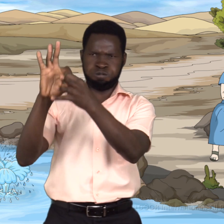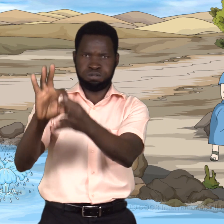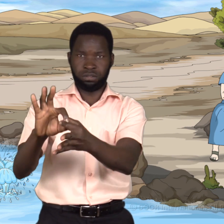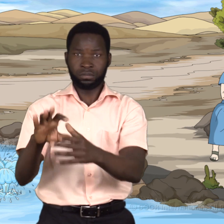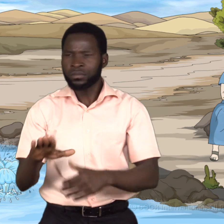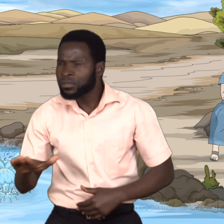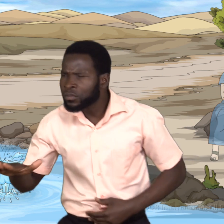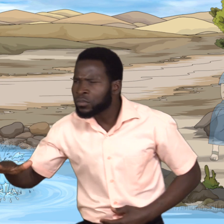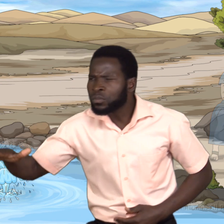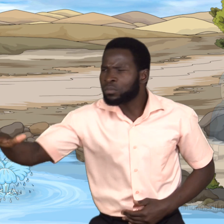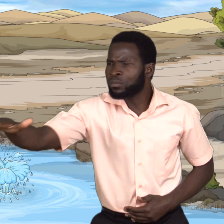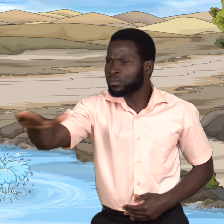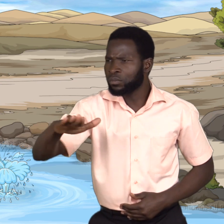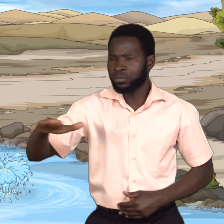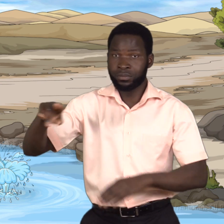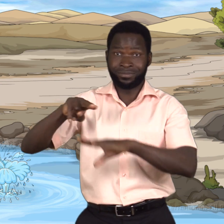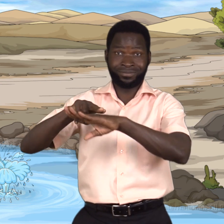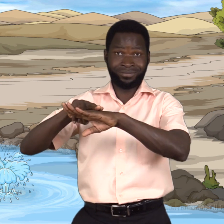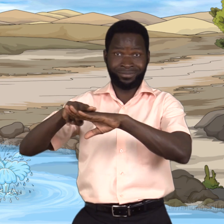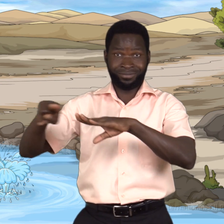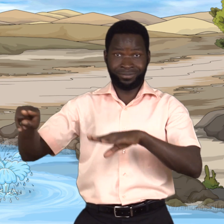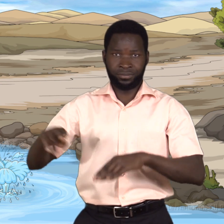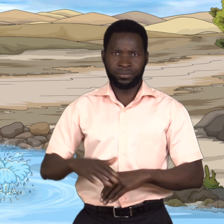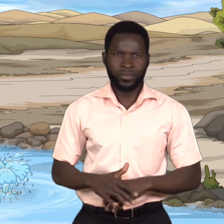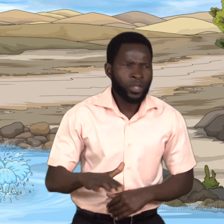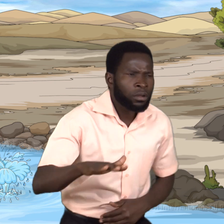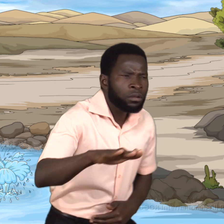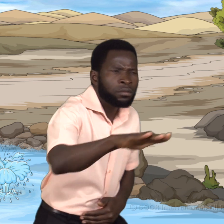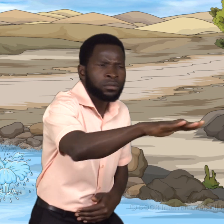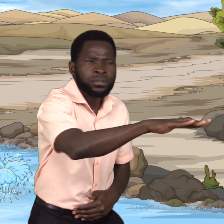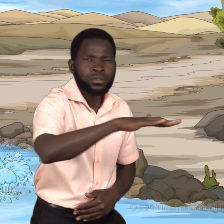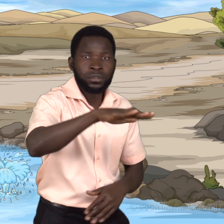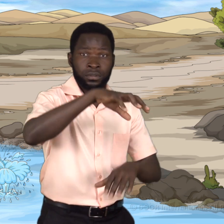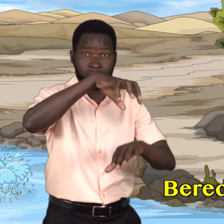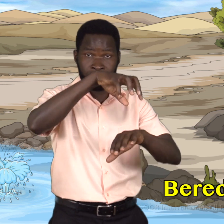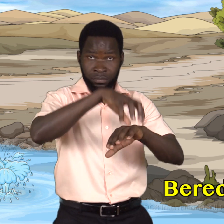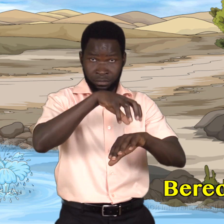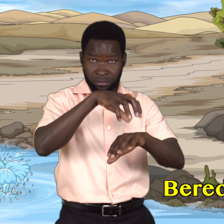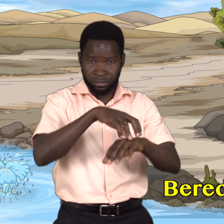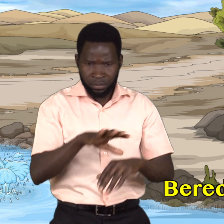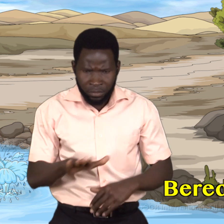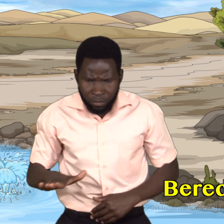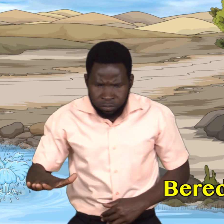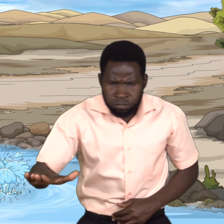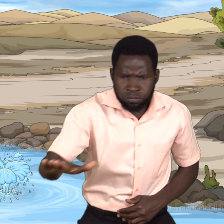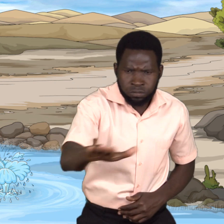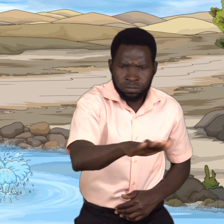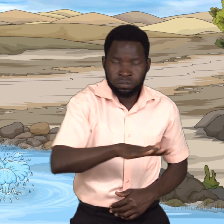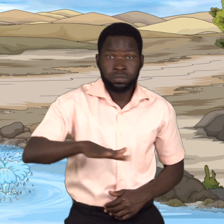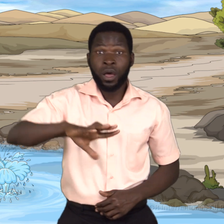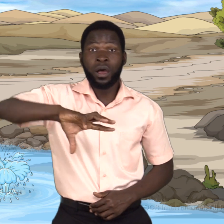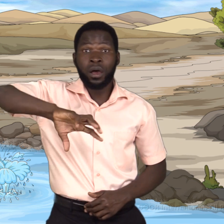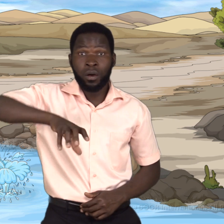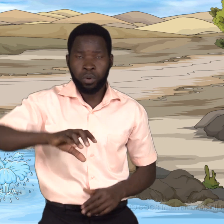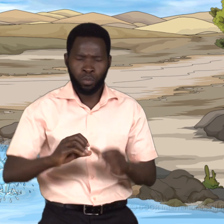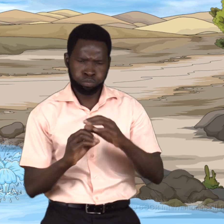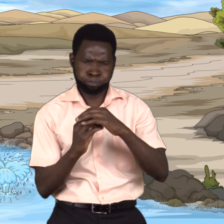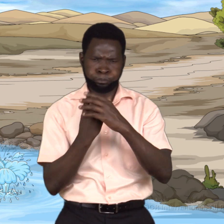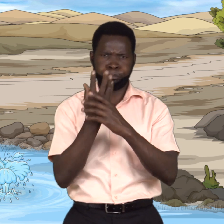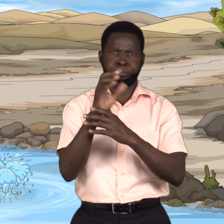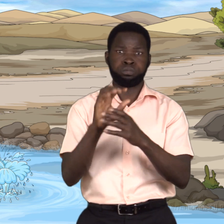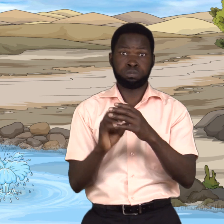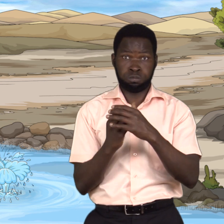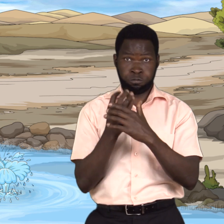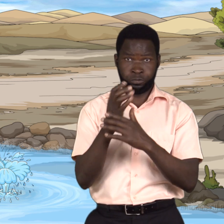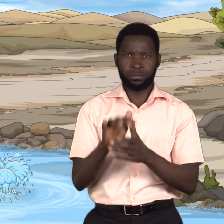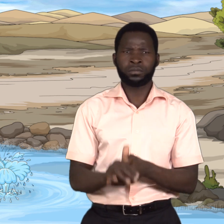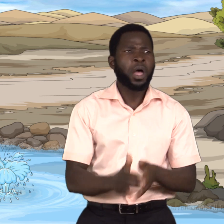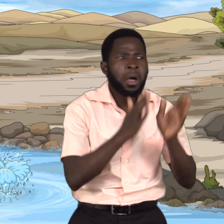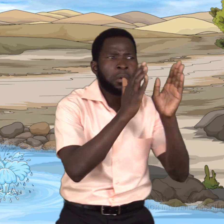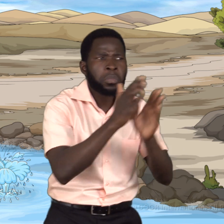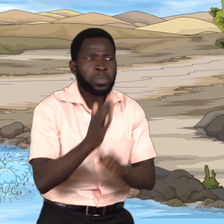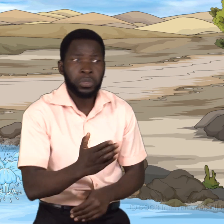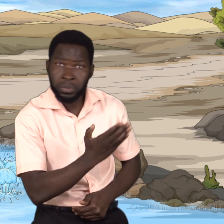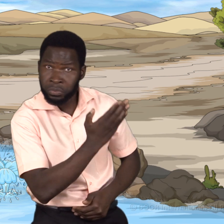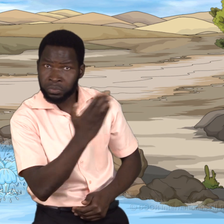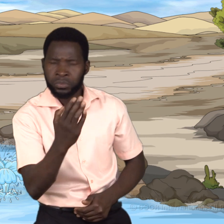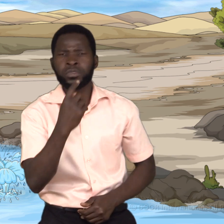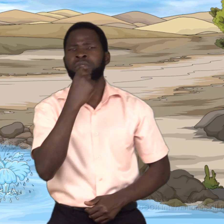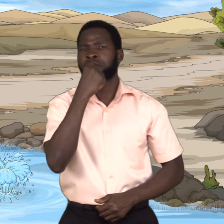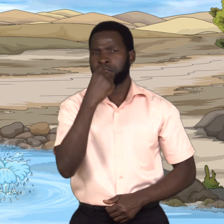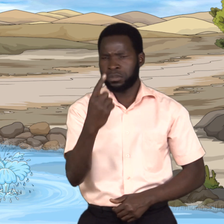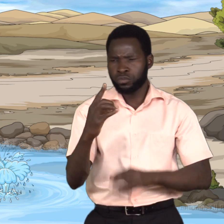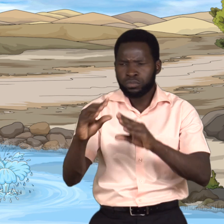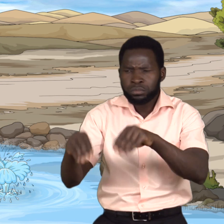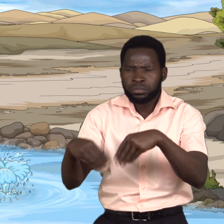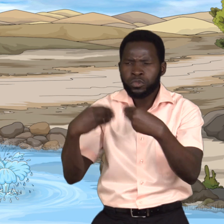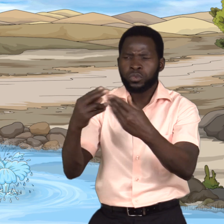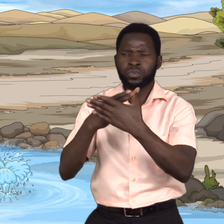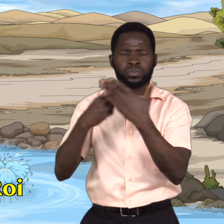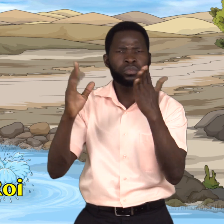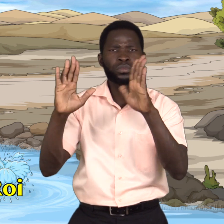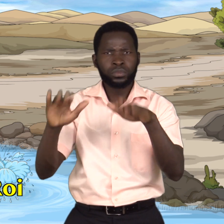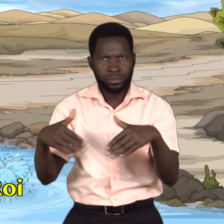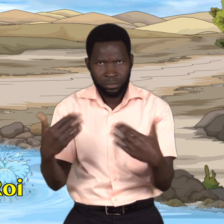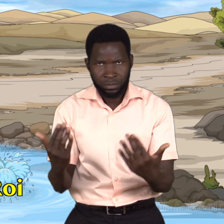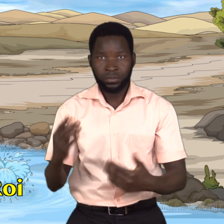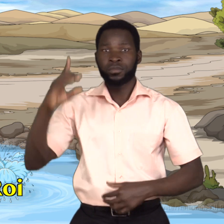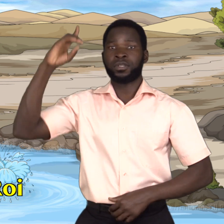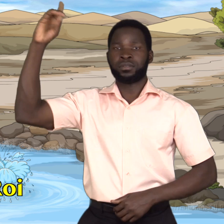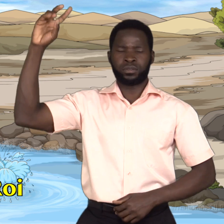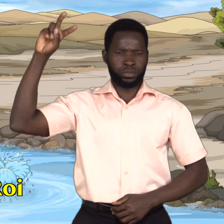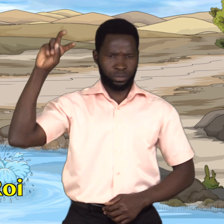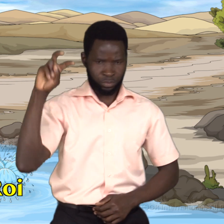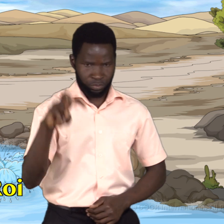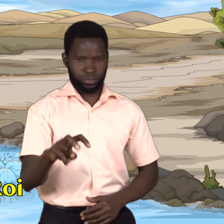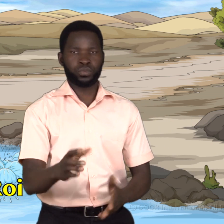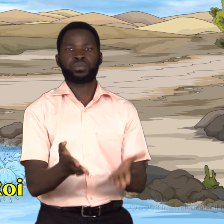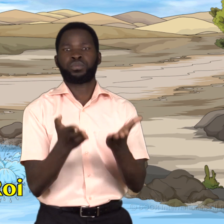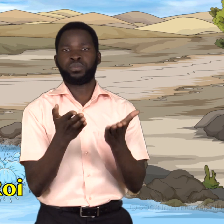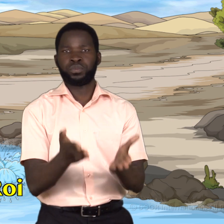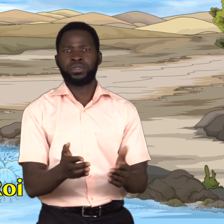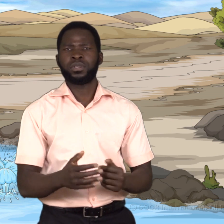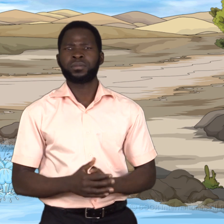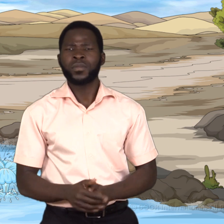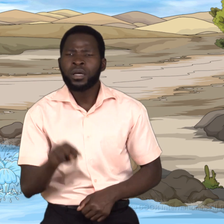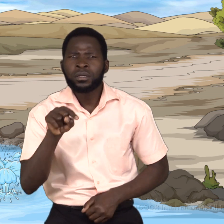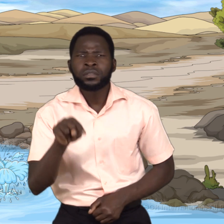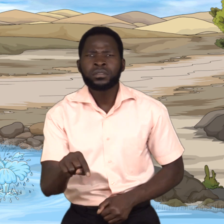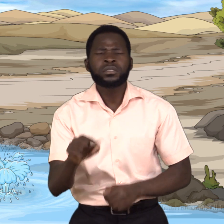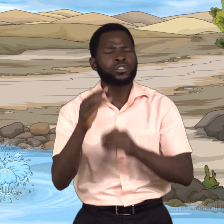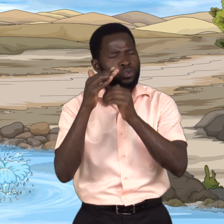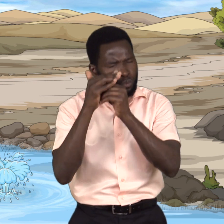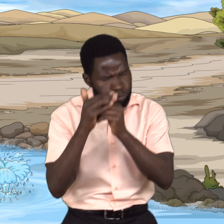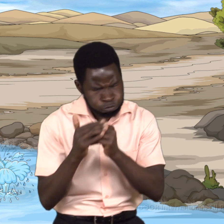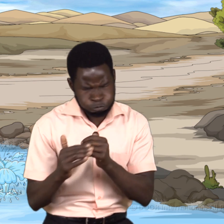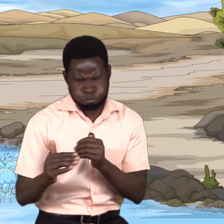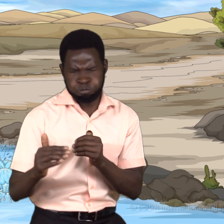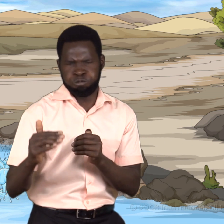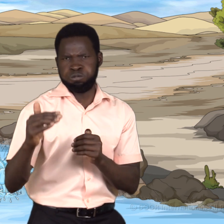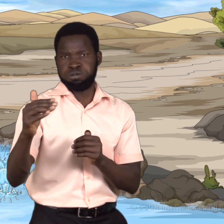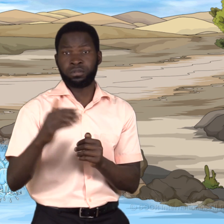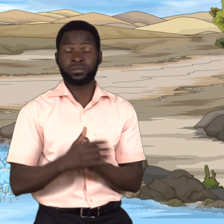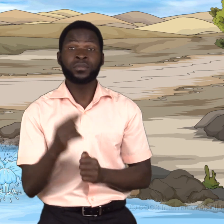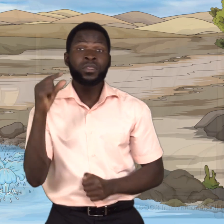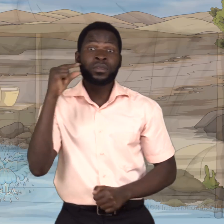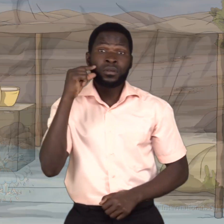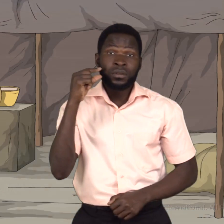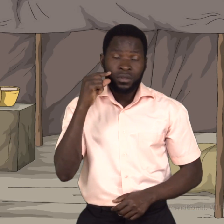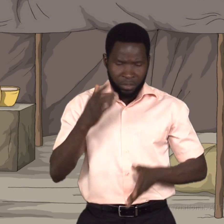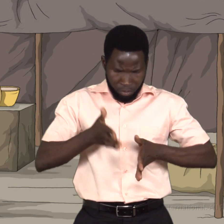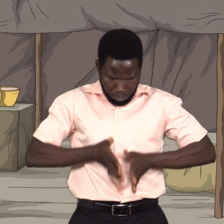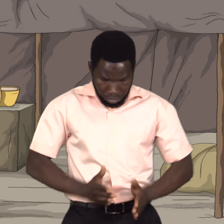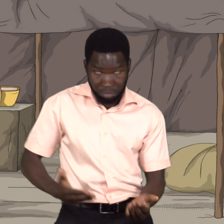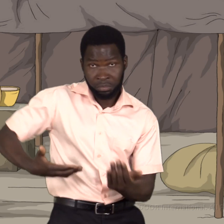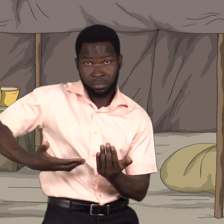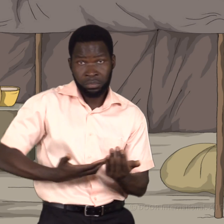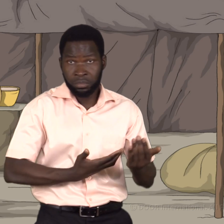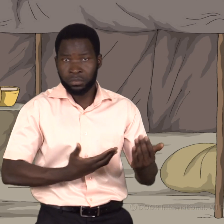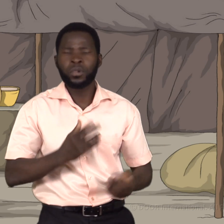It is located between Kadesh and Bered.